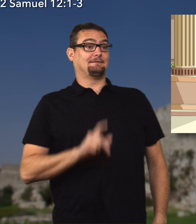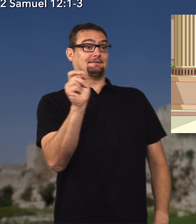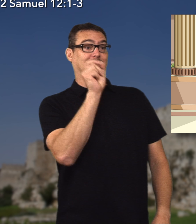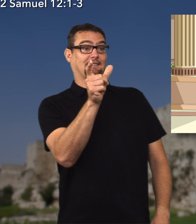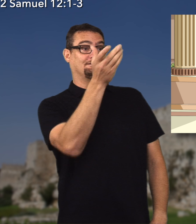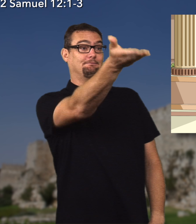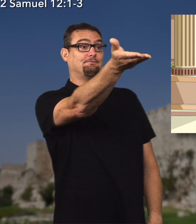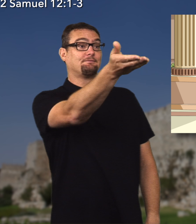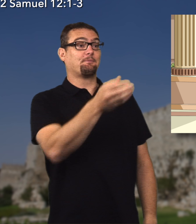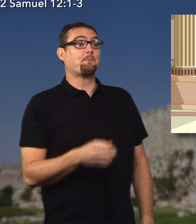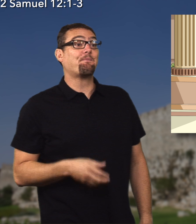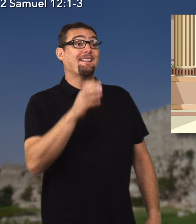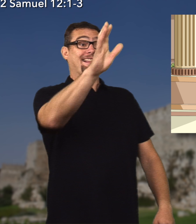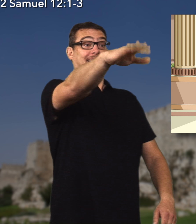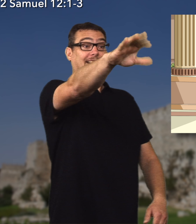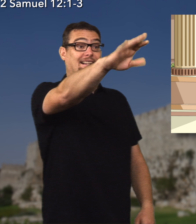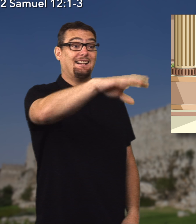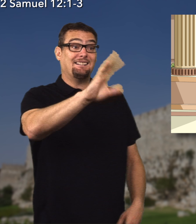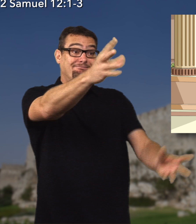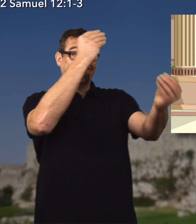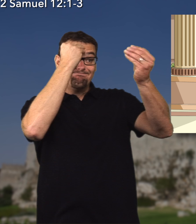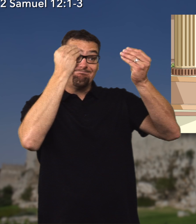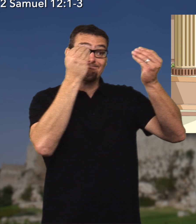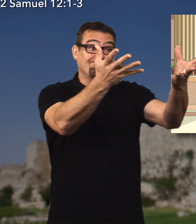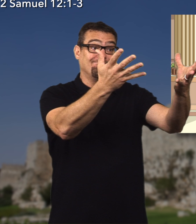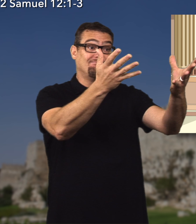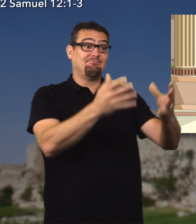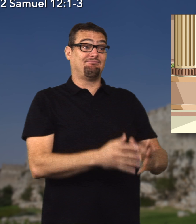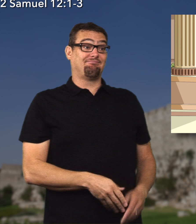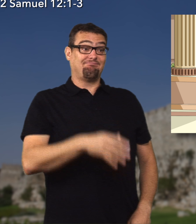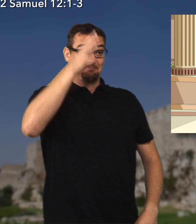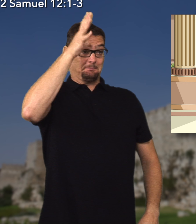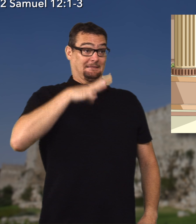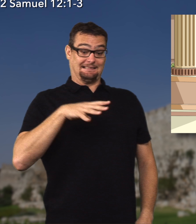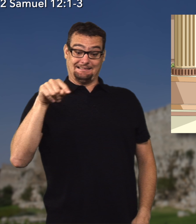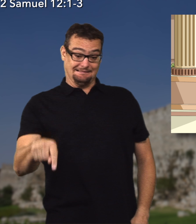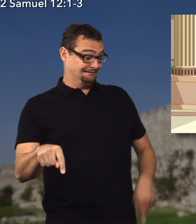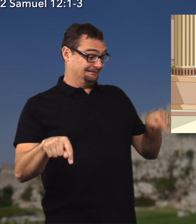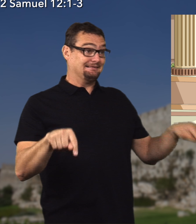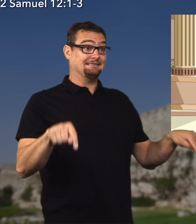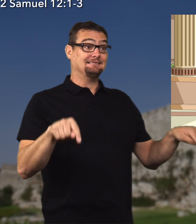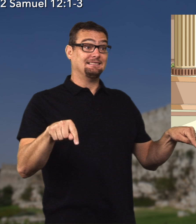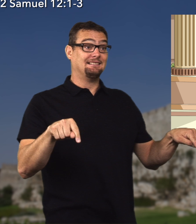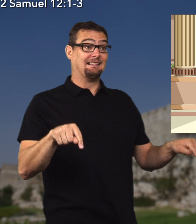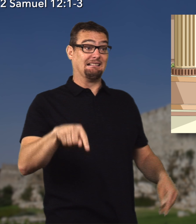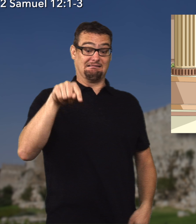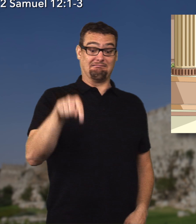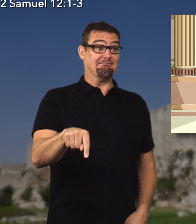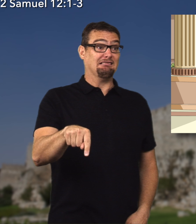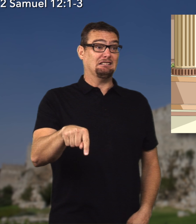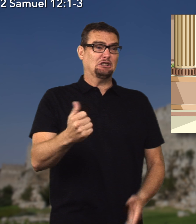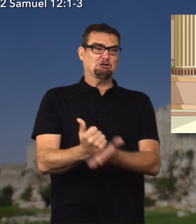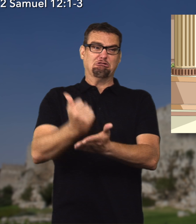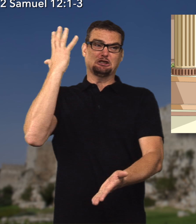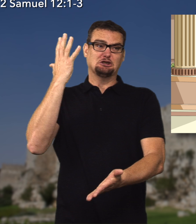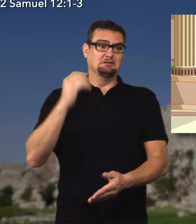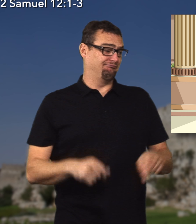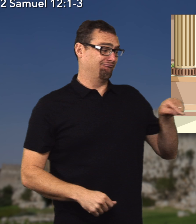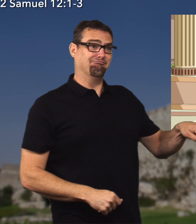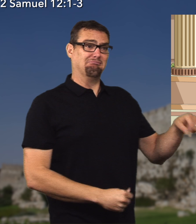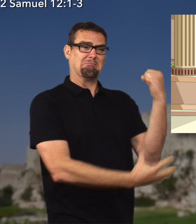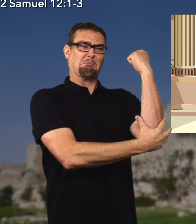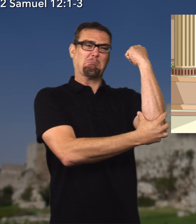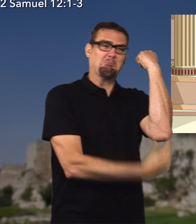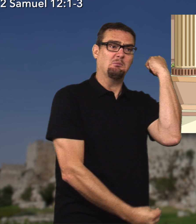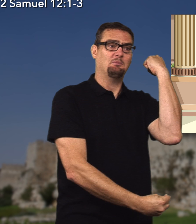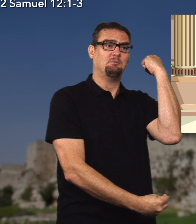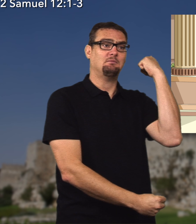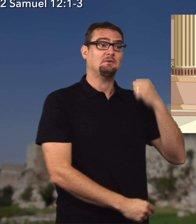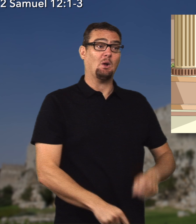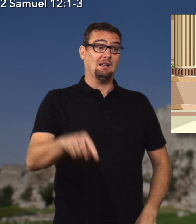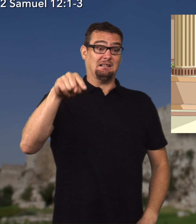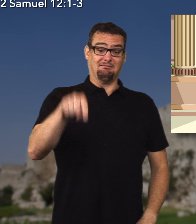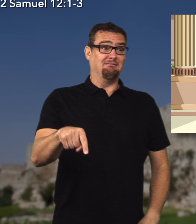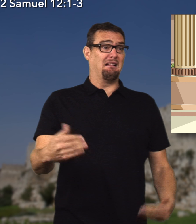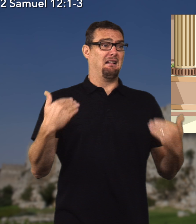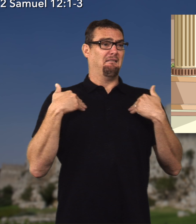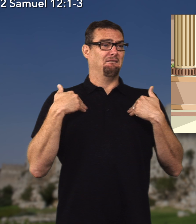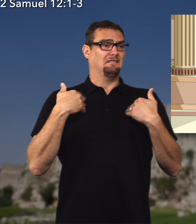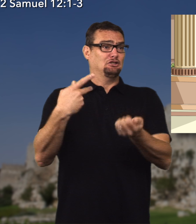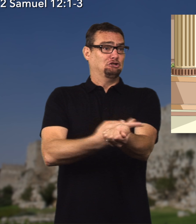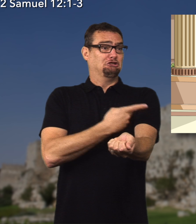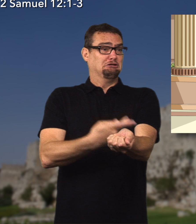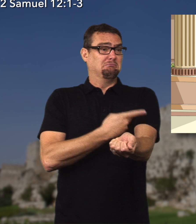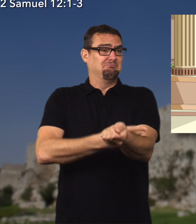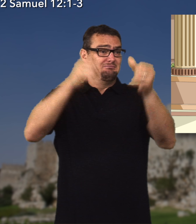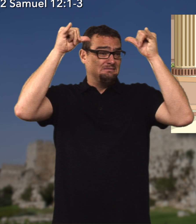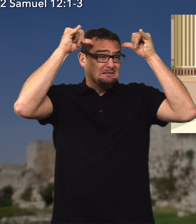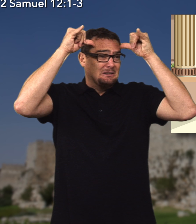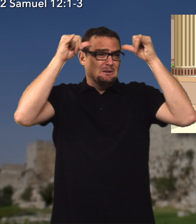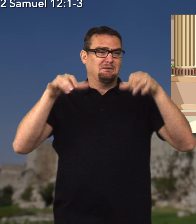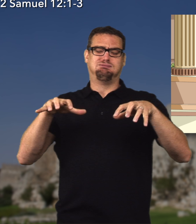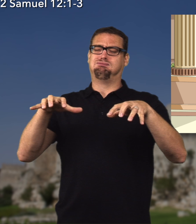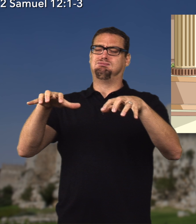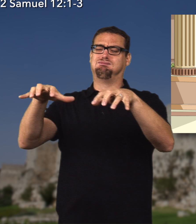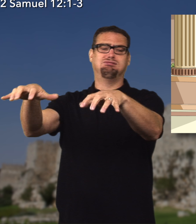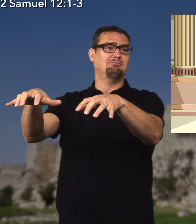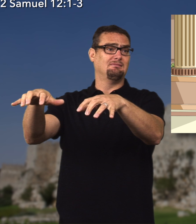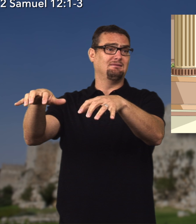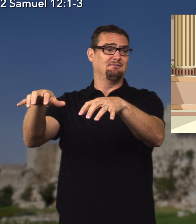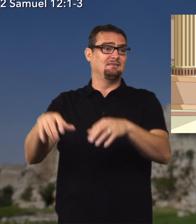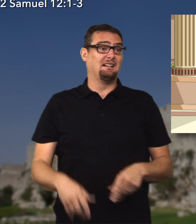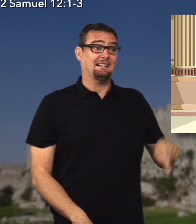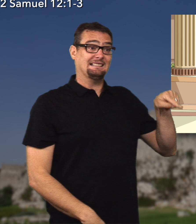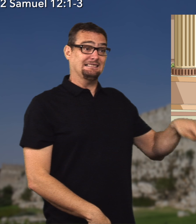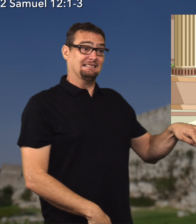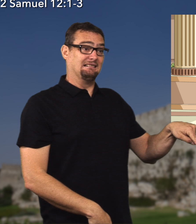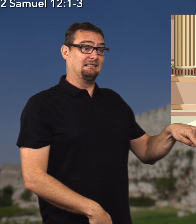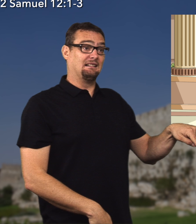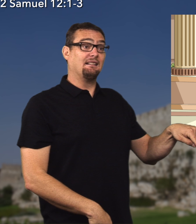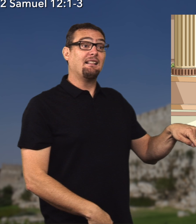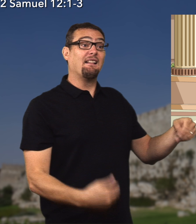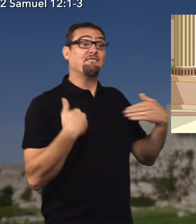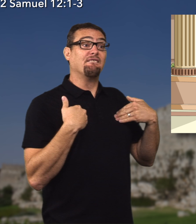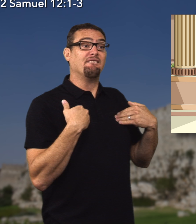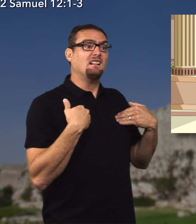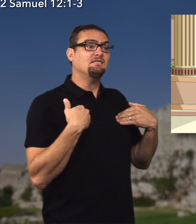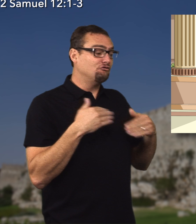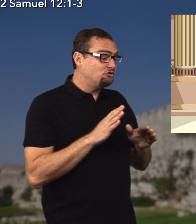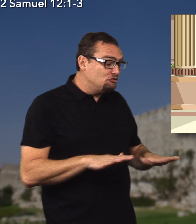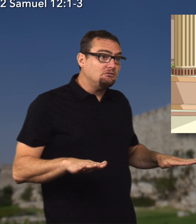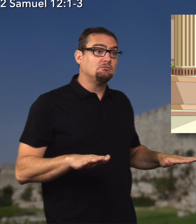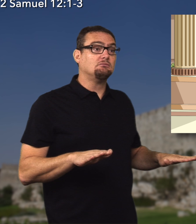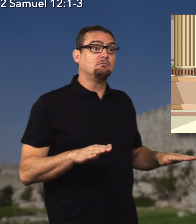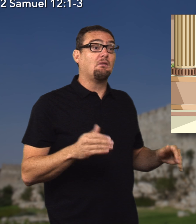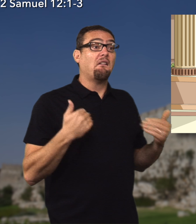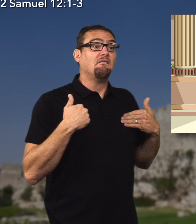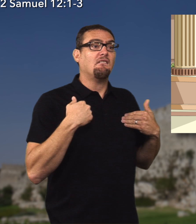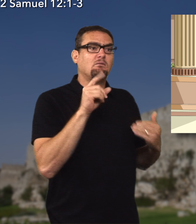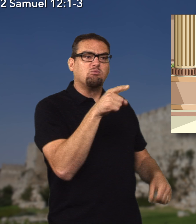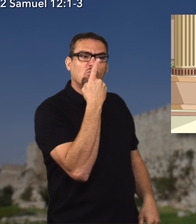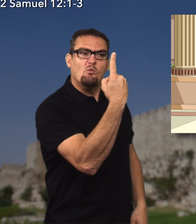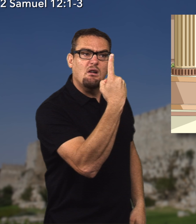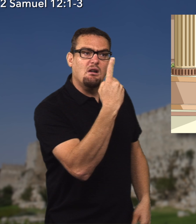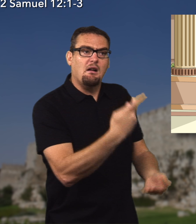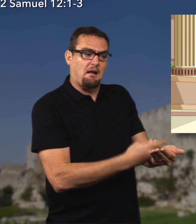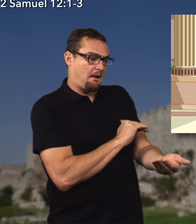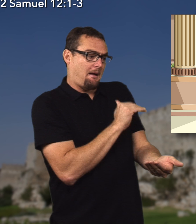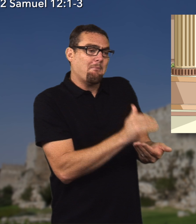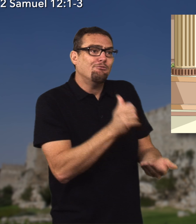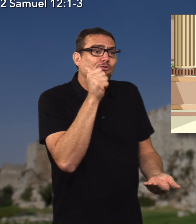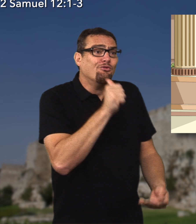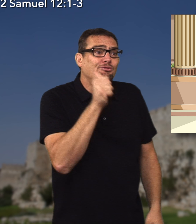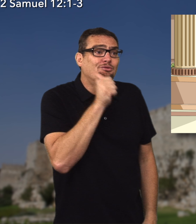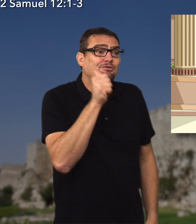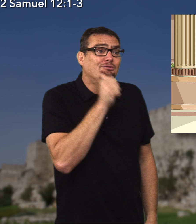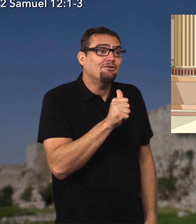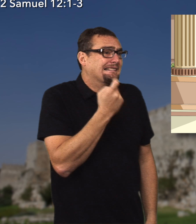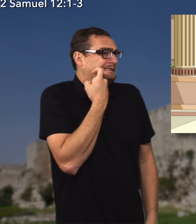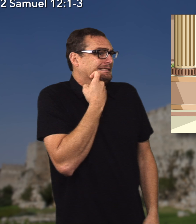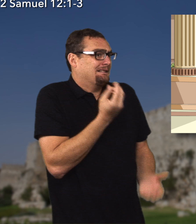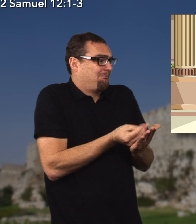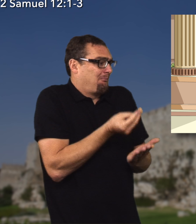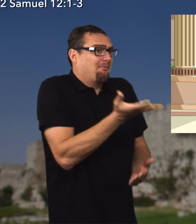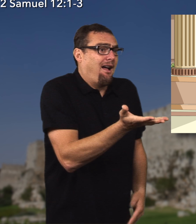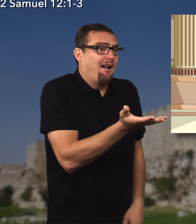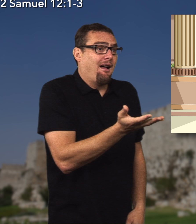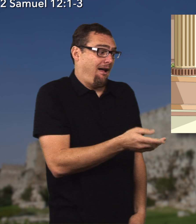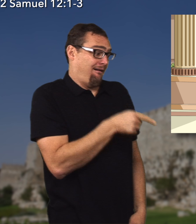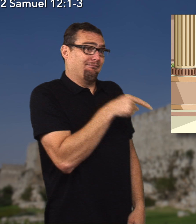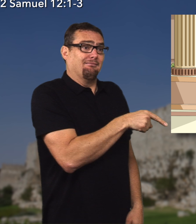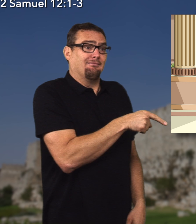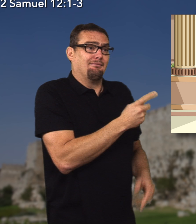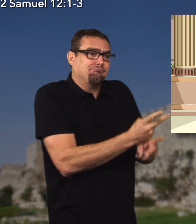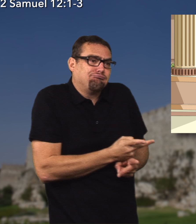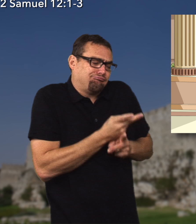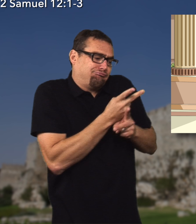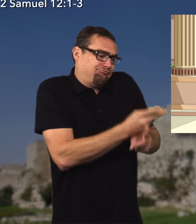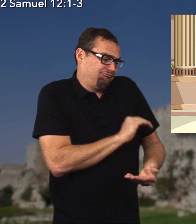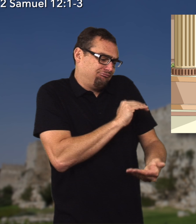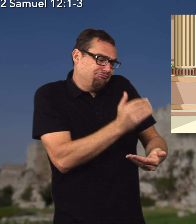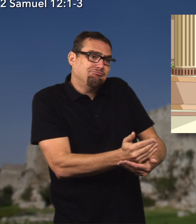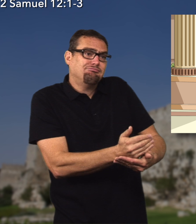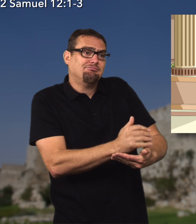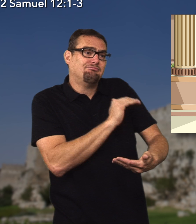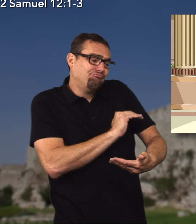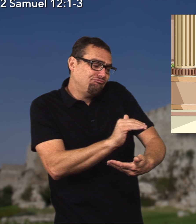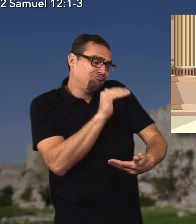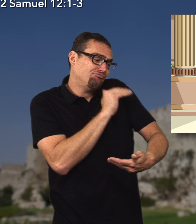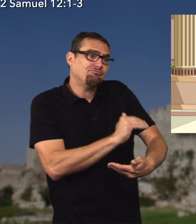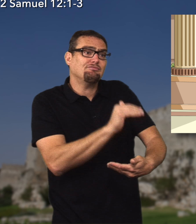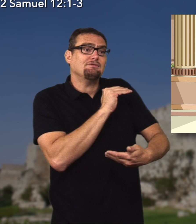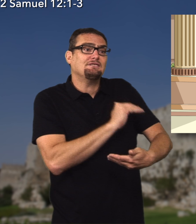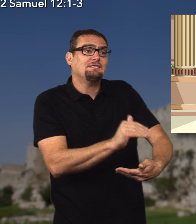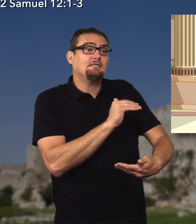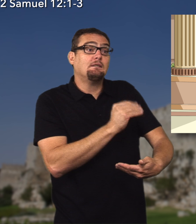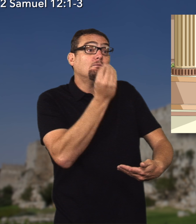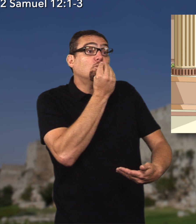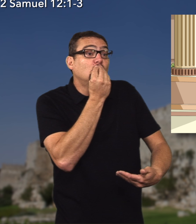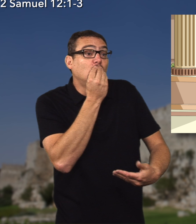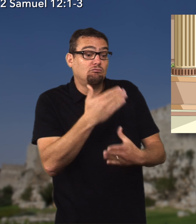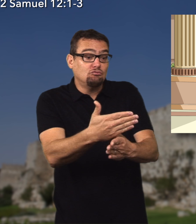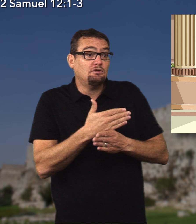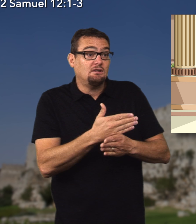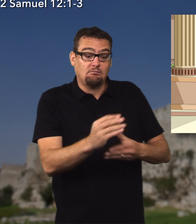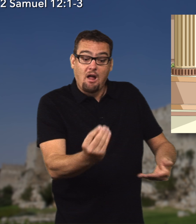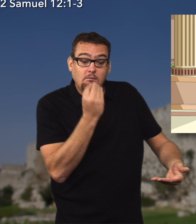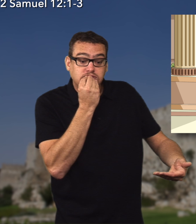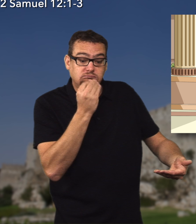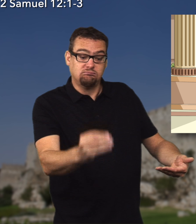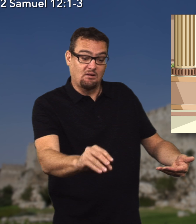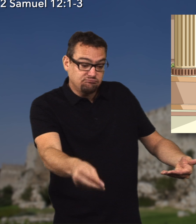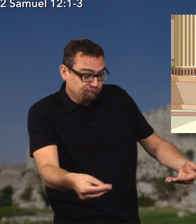The rich man had a great number of sheep and cattle, but the poor man had nothing except one small ewe lamb that he had bought.